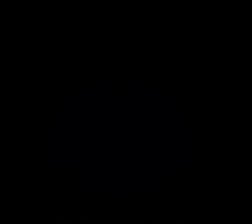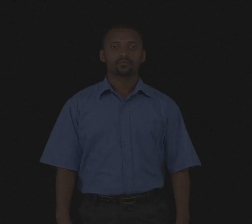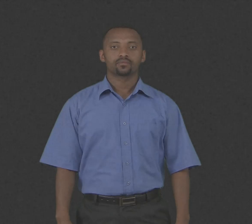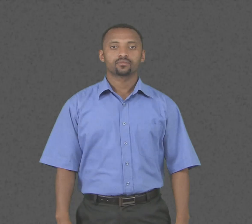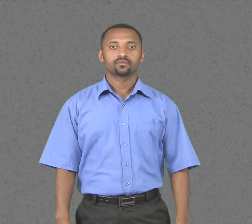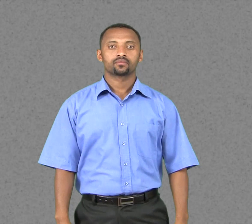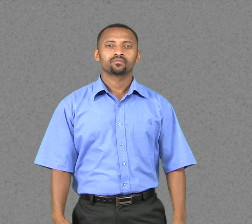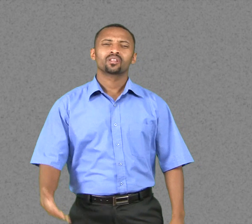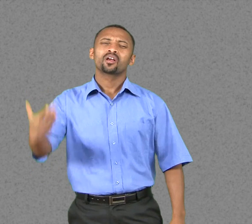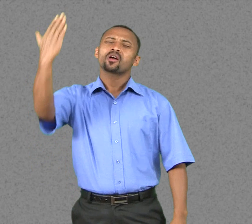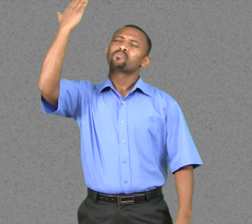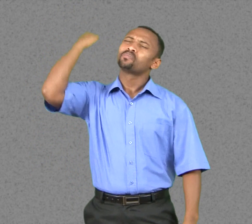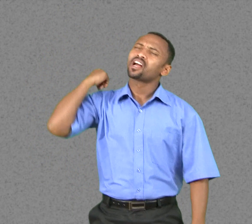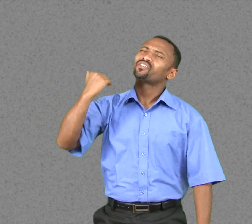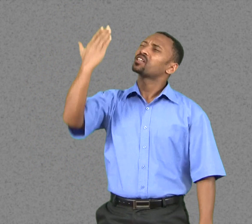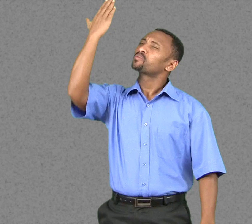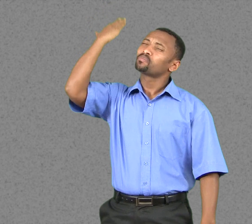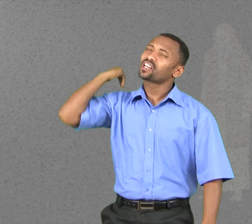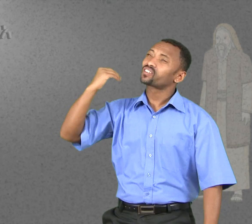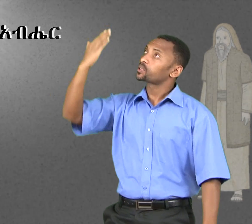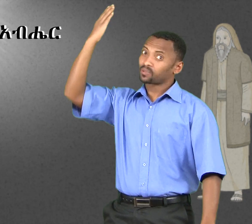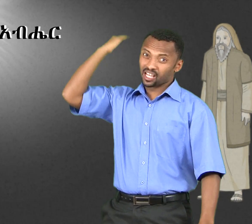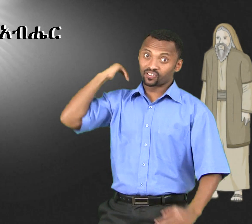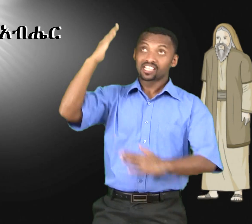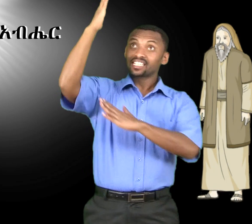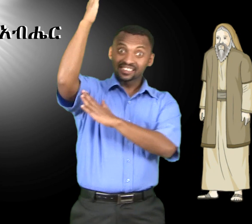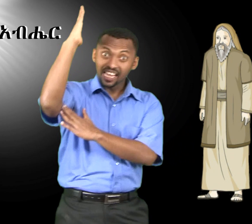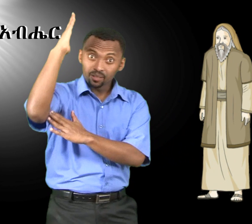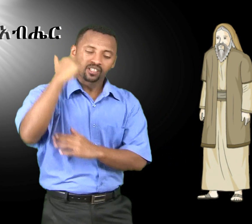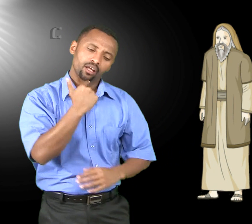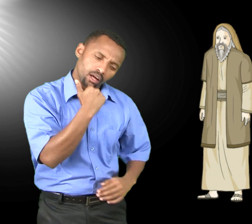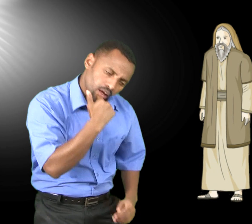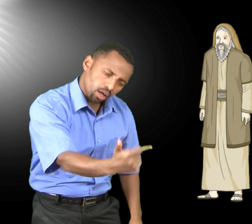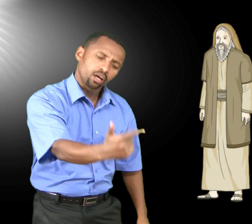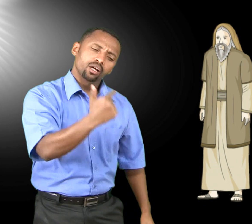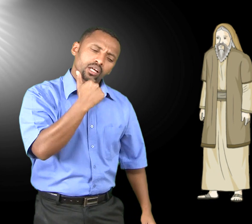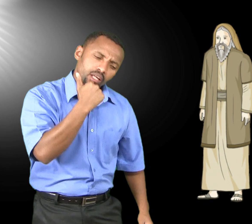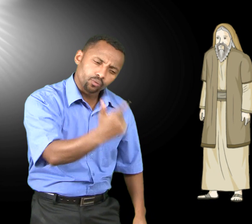In those days John the Baptist came, preaching in the wilderness of Judea and saying, “Repent, for the kingdom of heaven is near.”